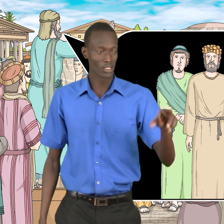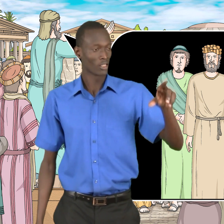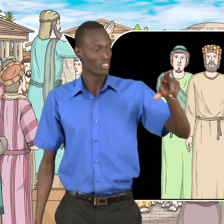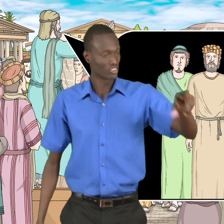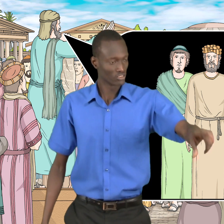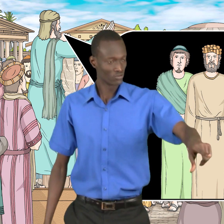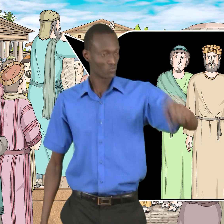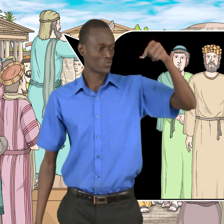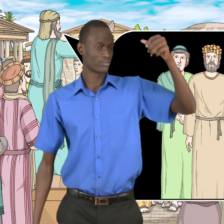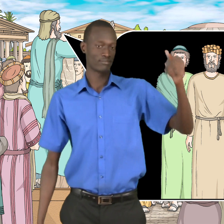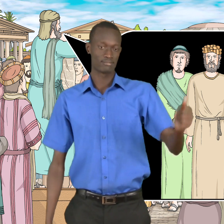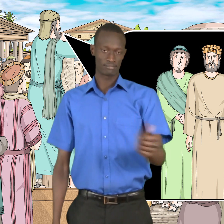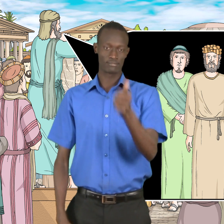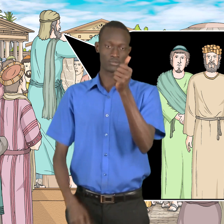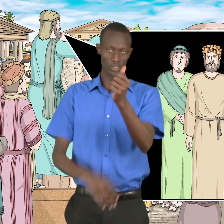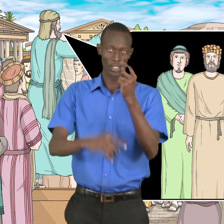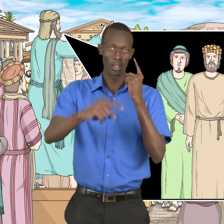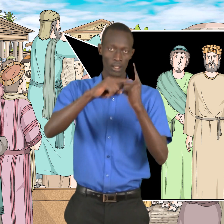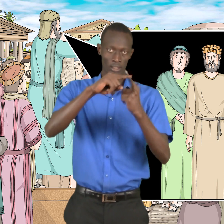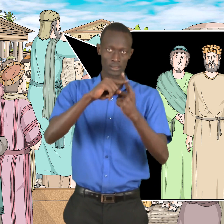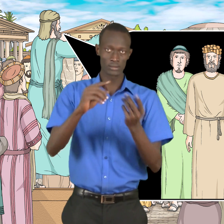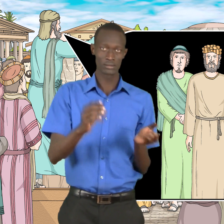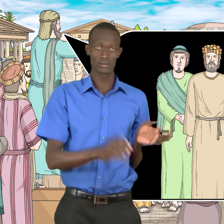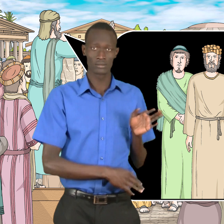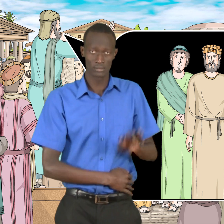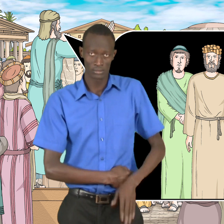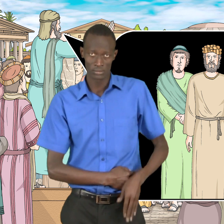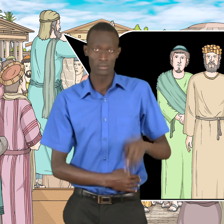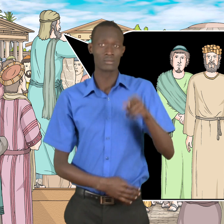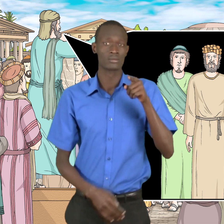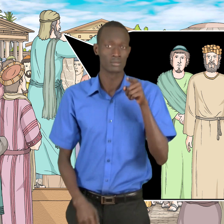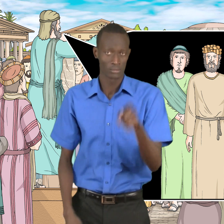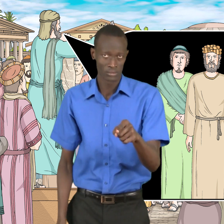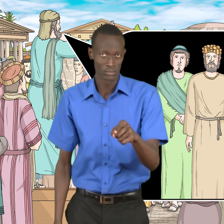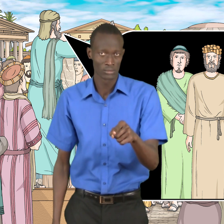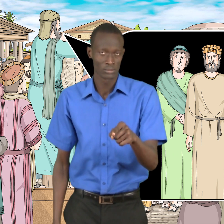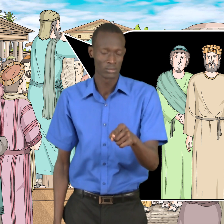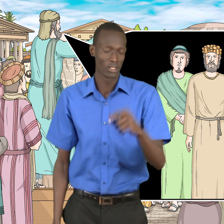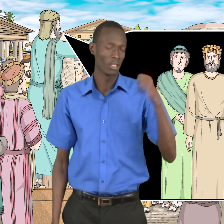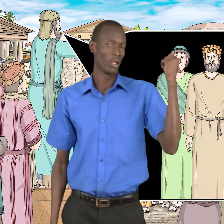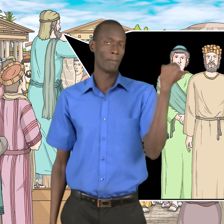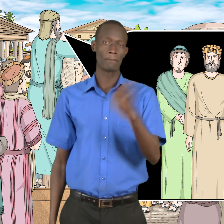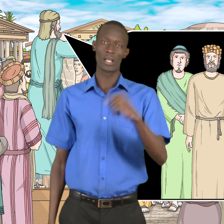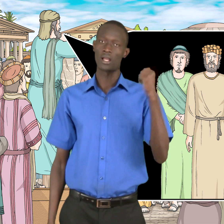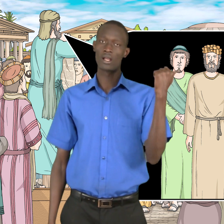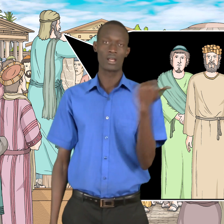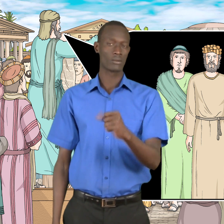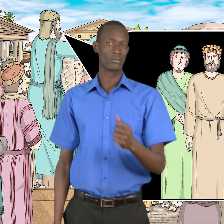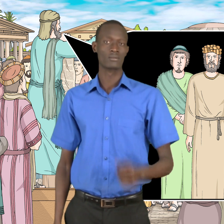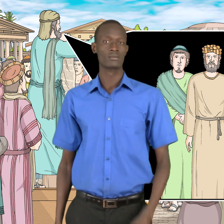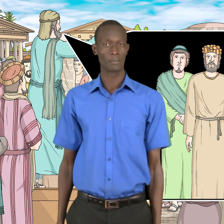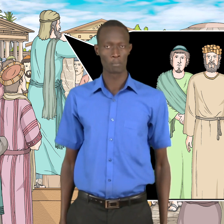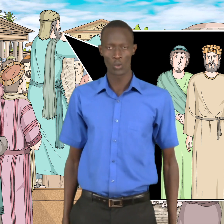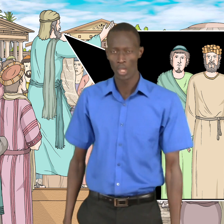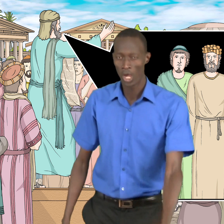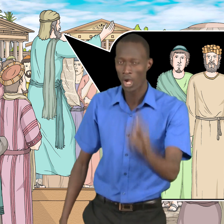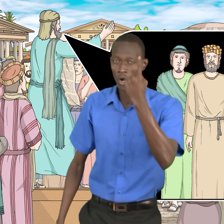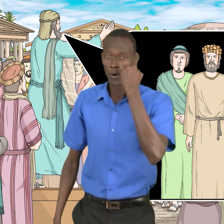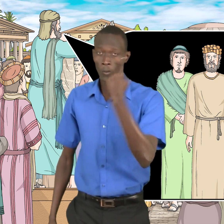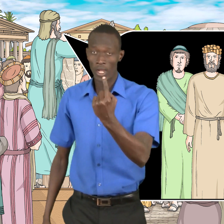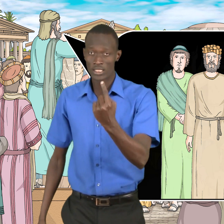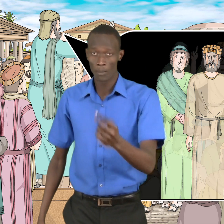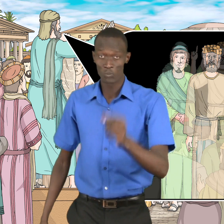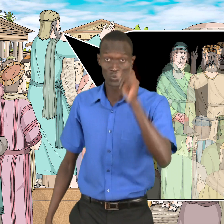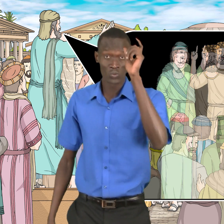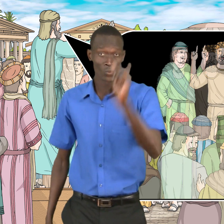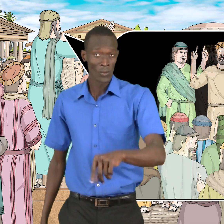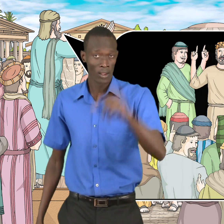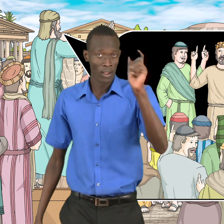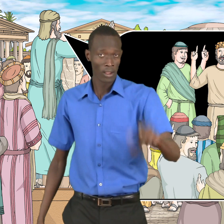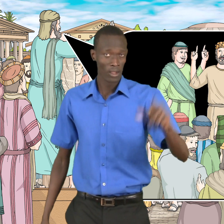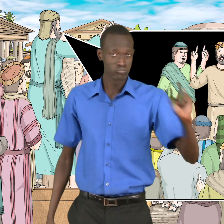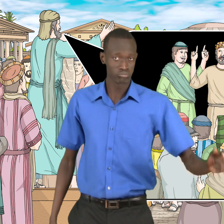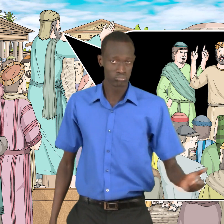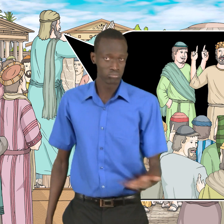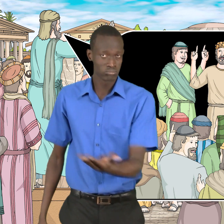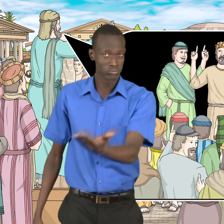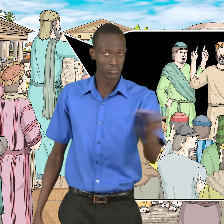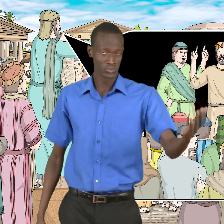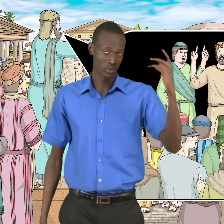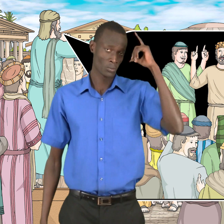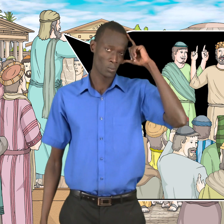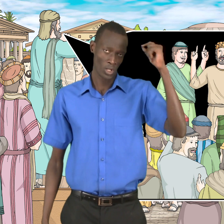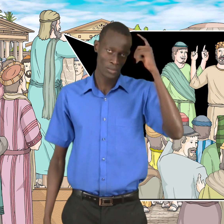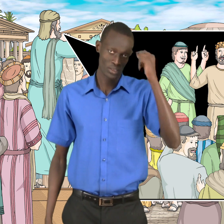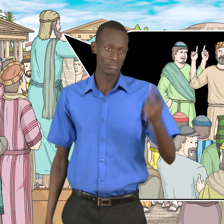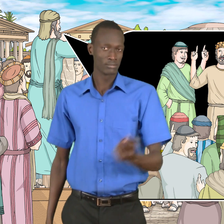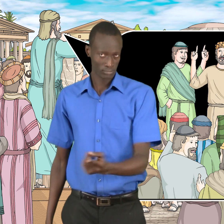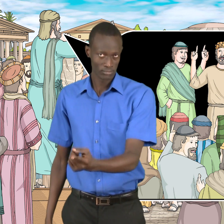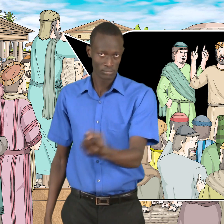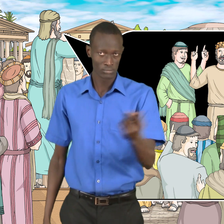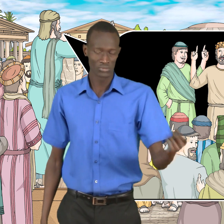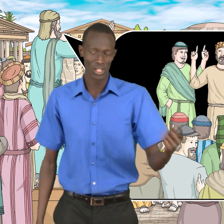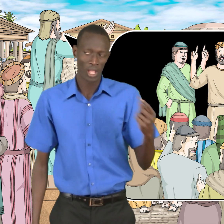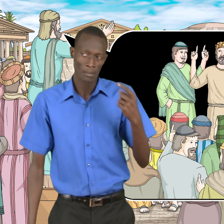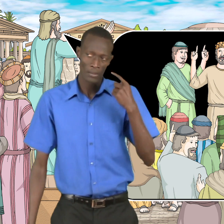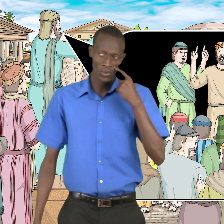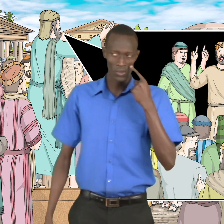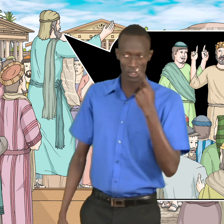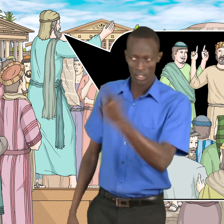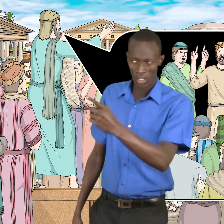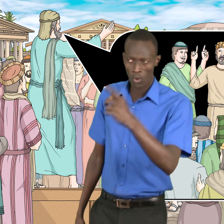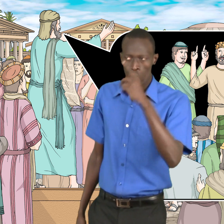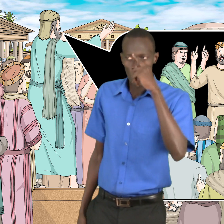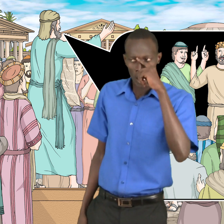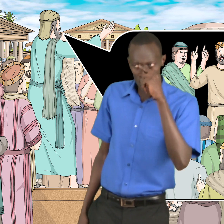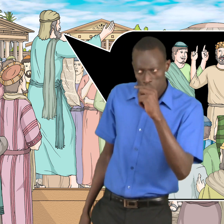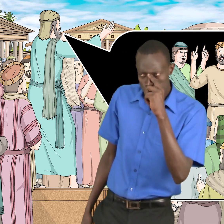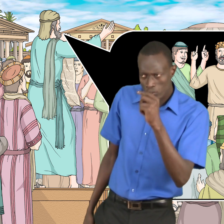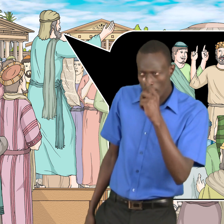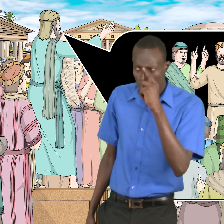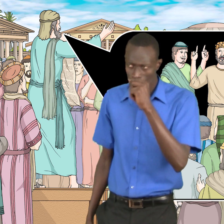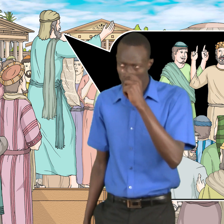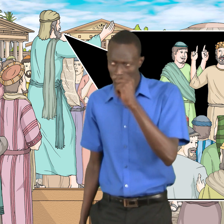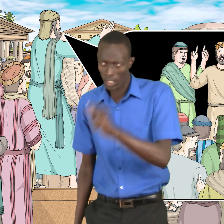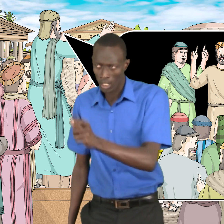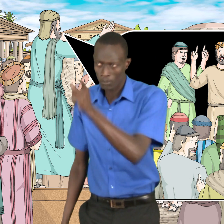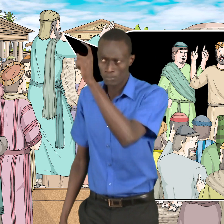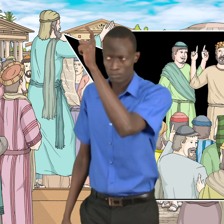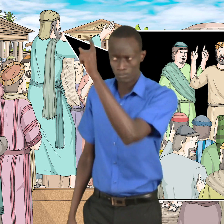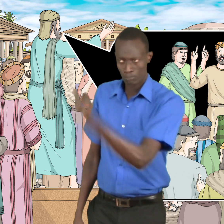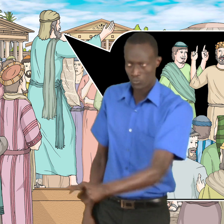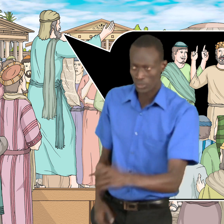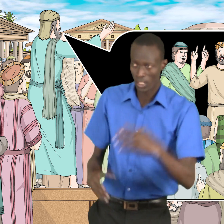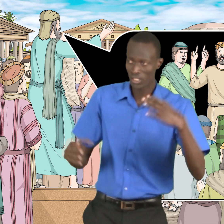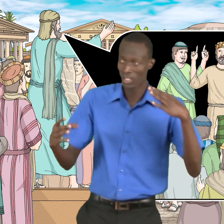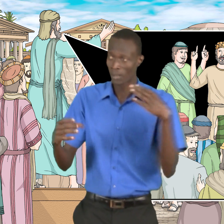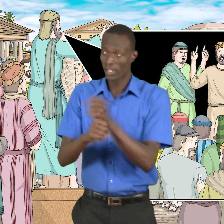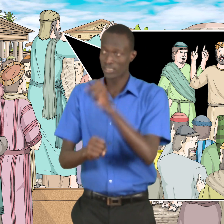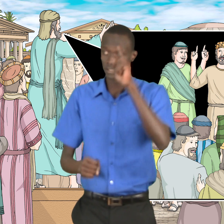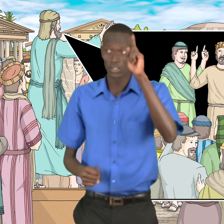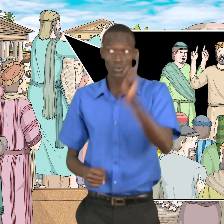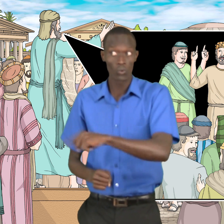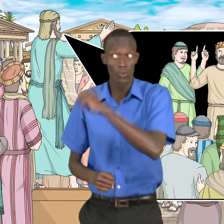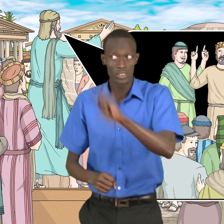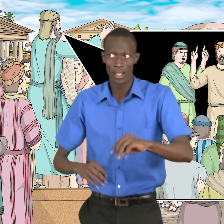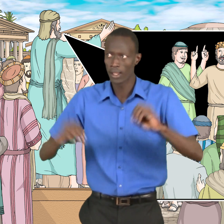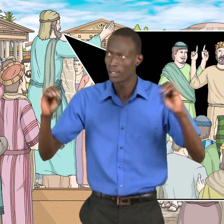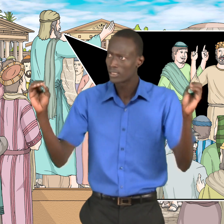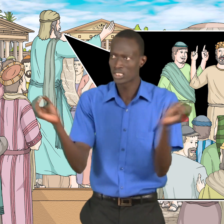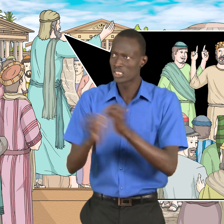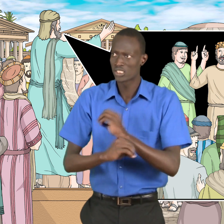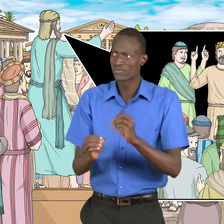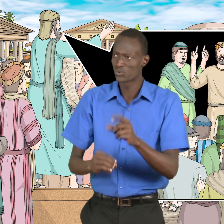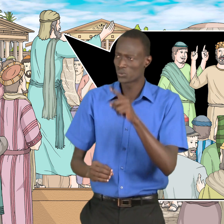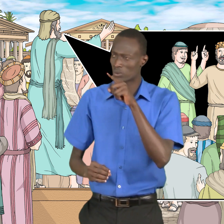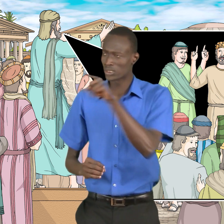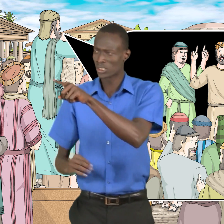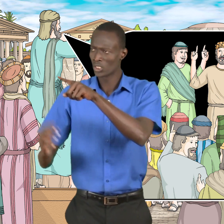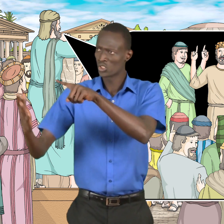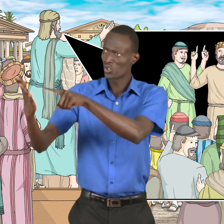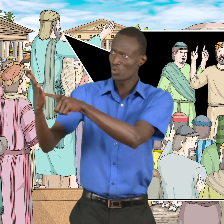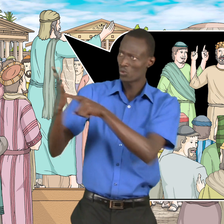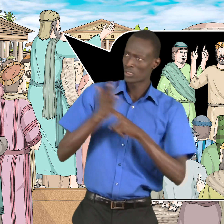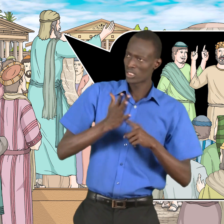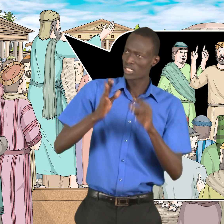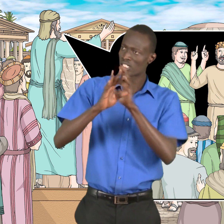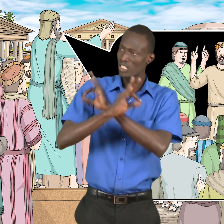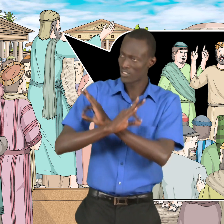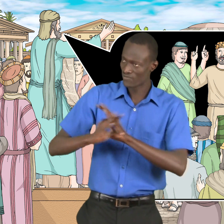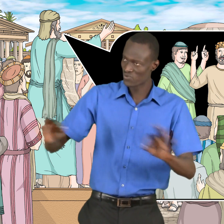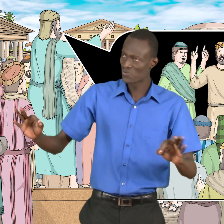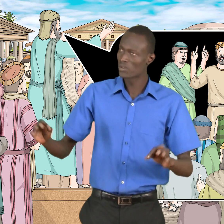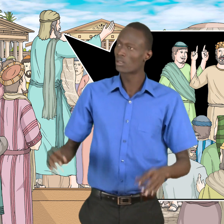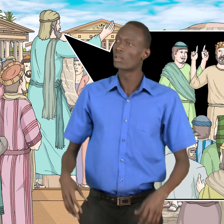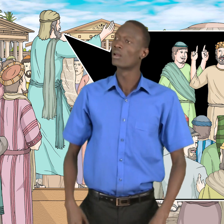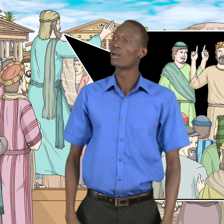Additionally, they must first be tested.